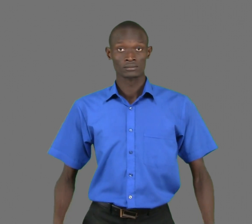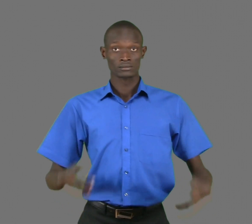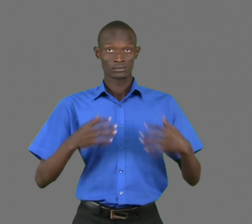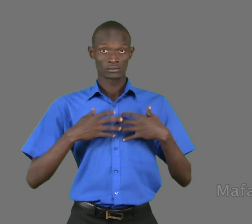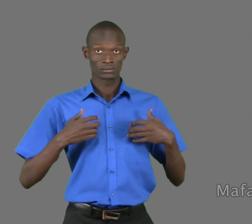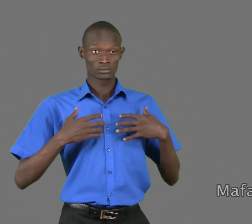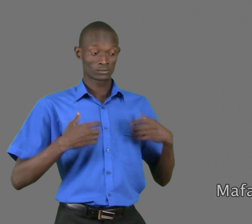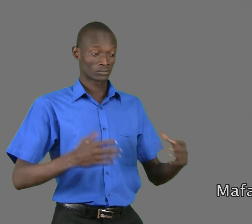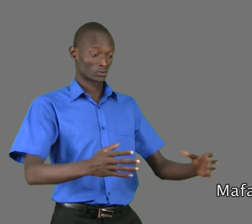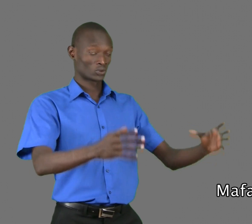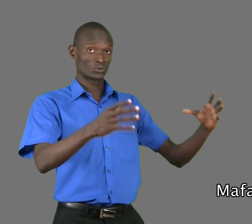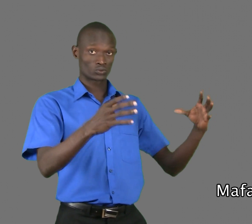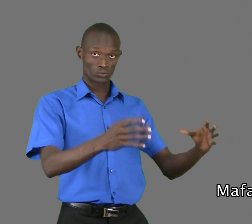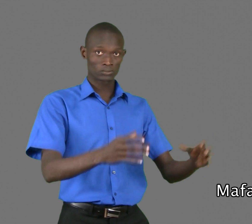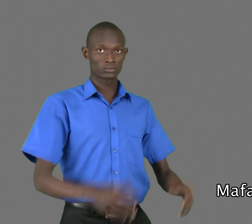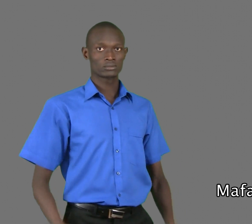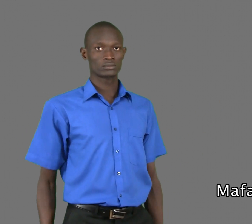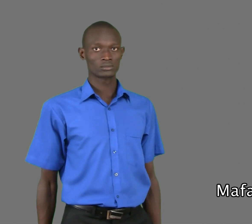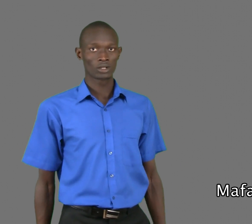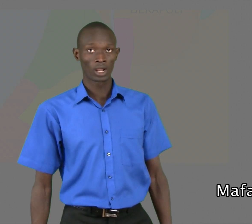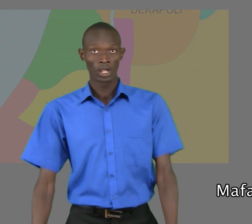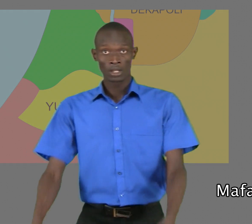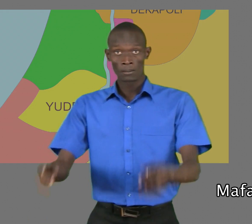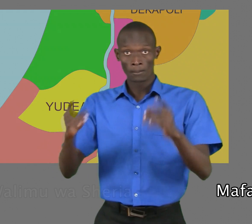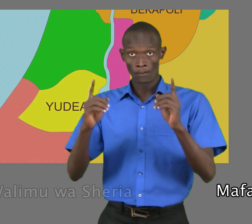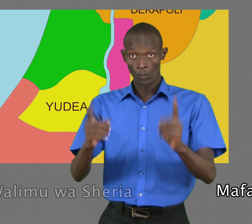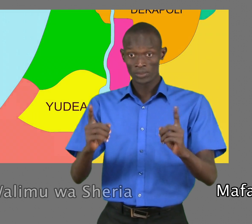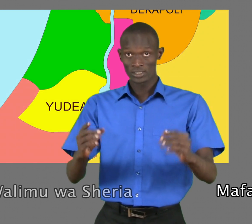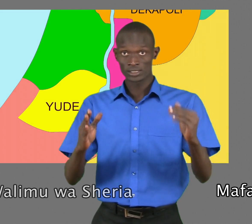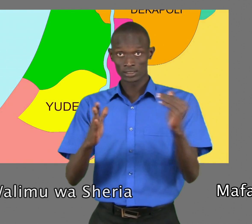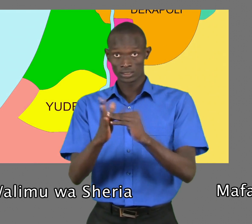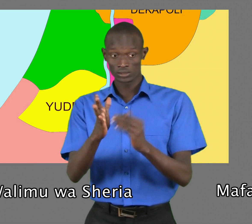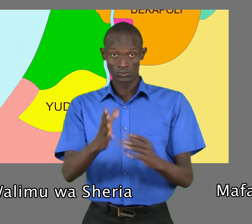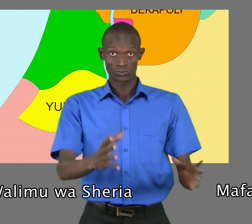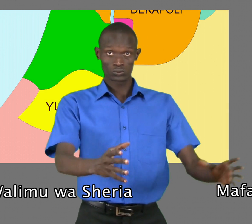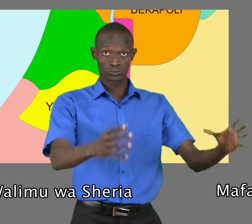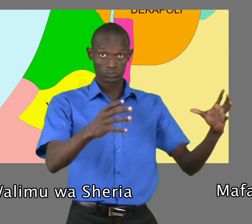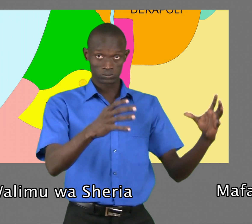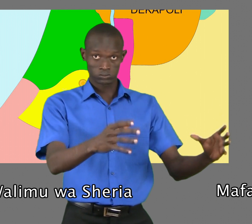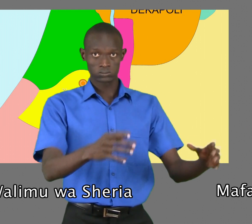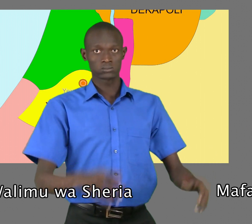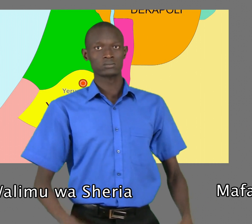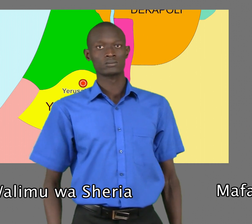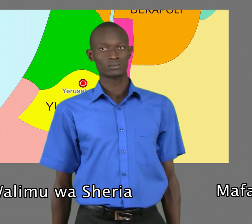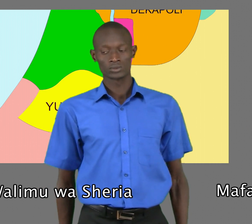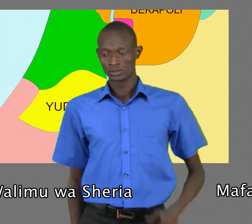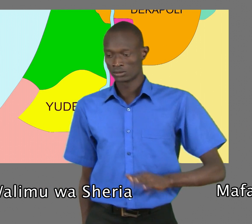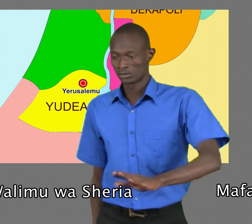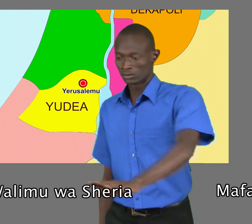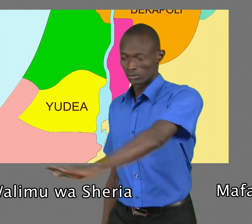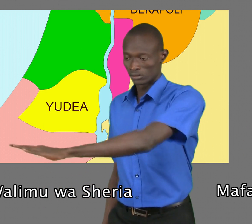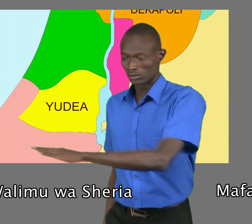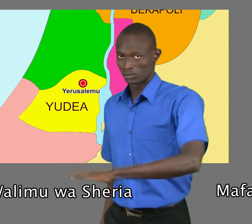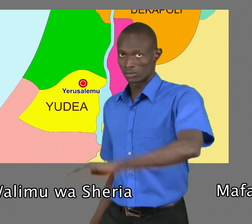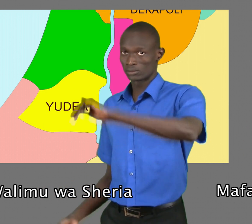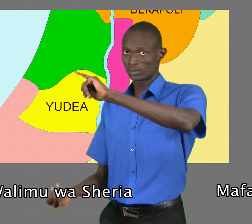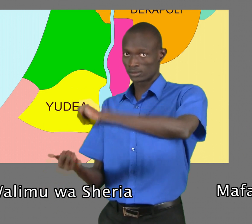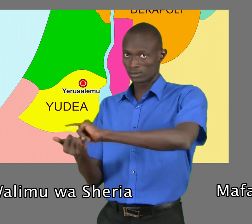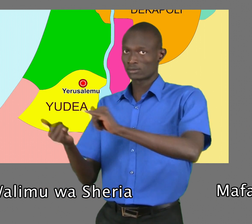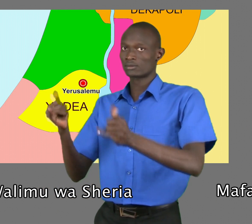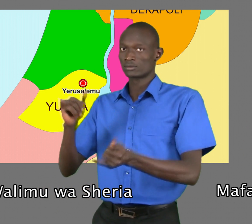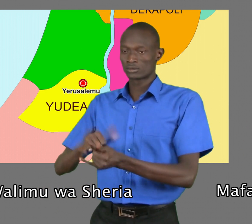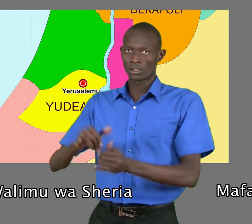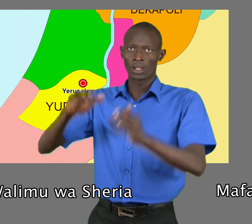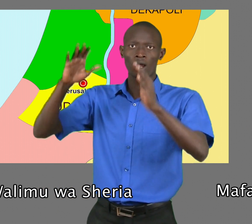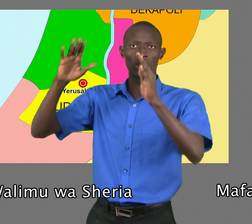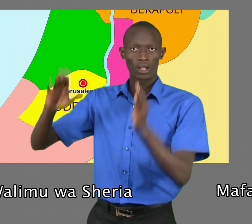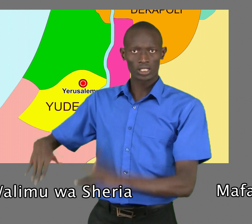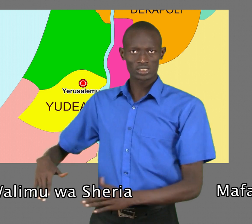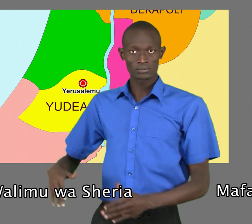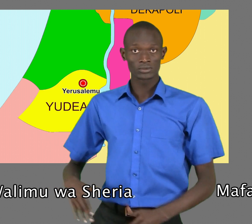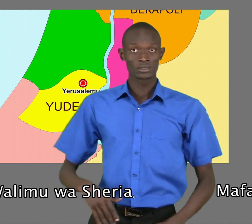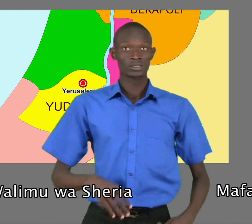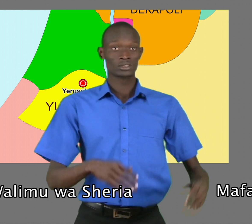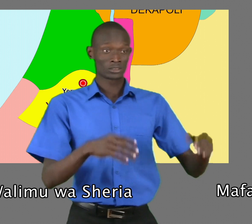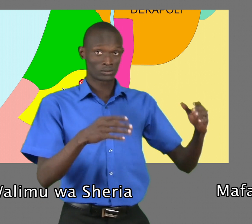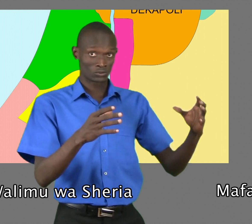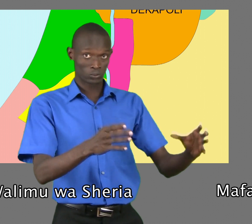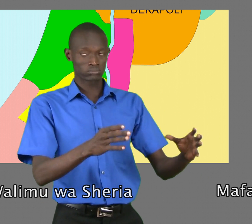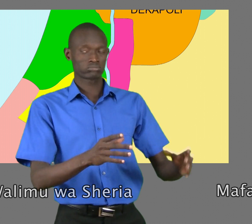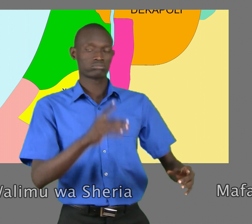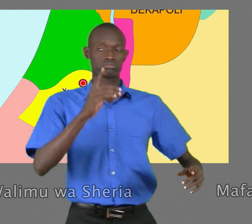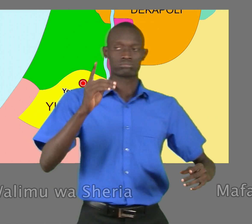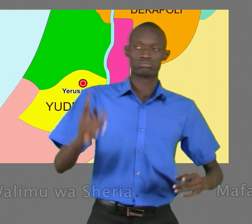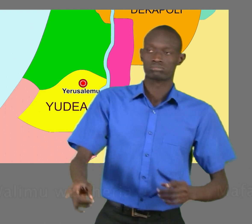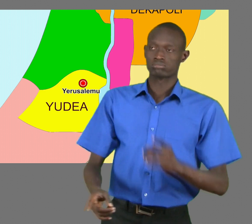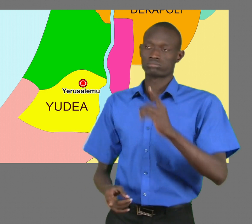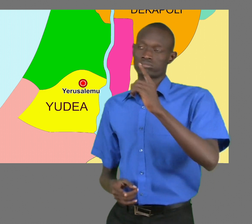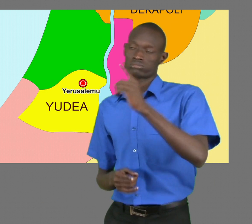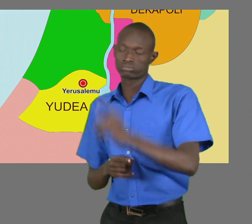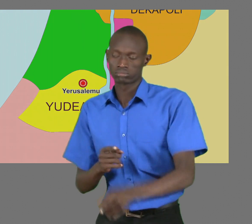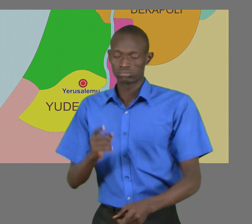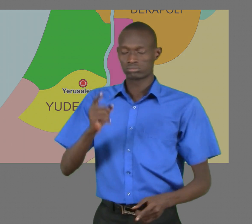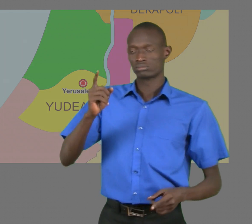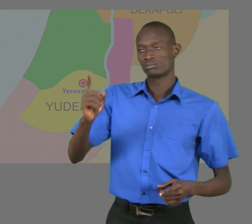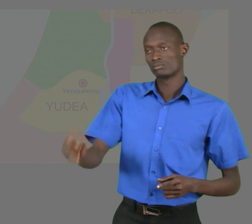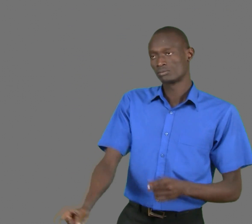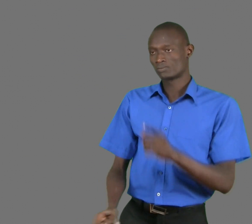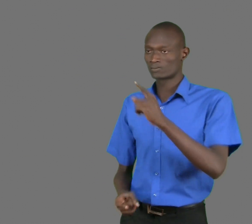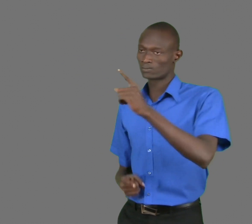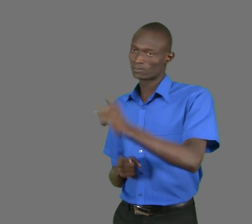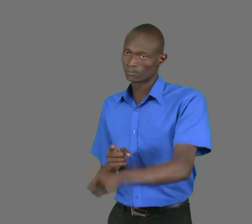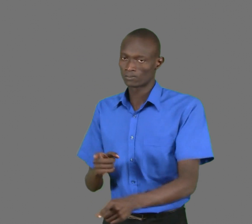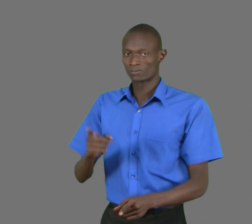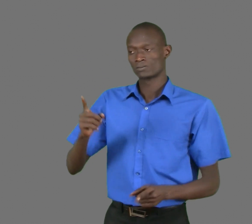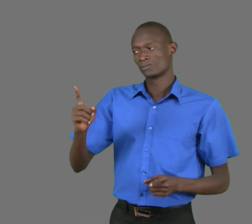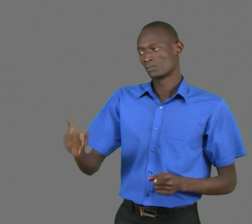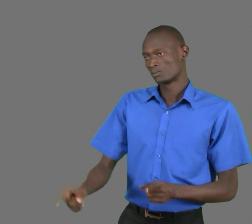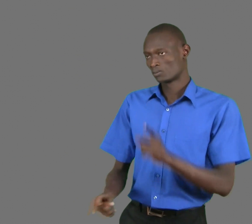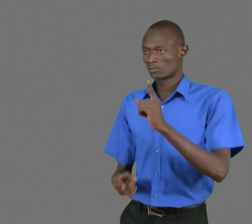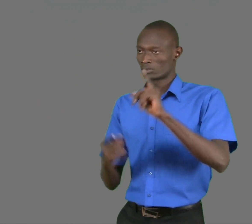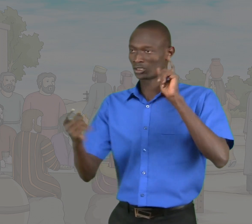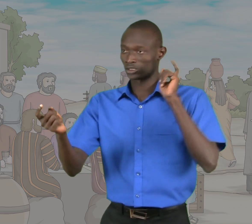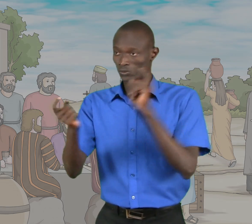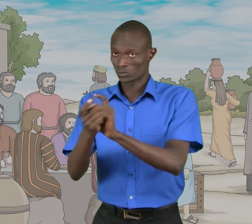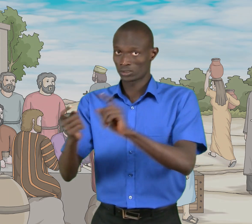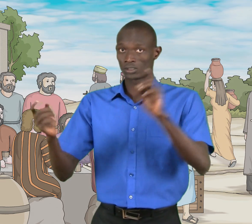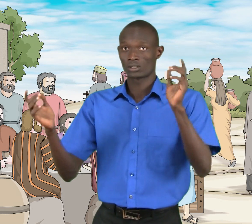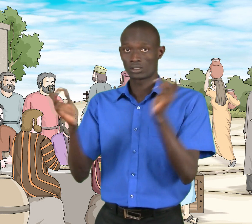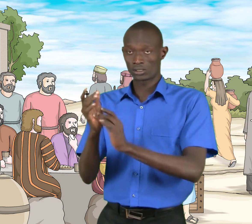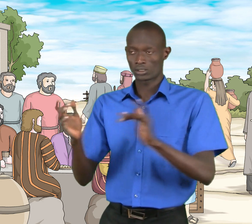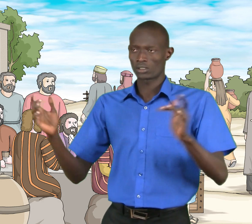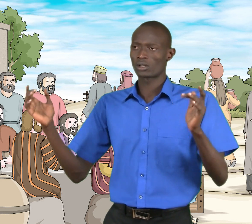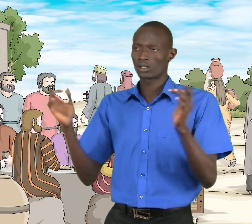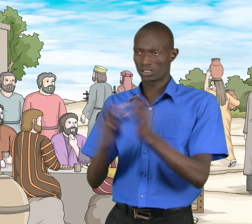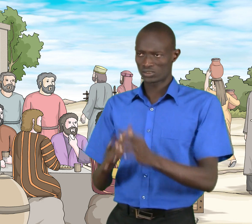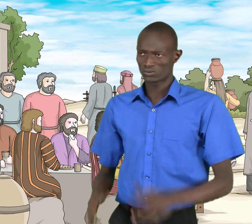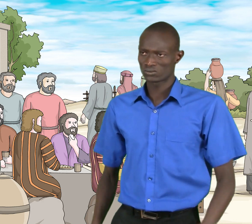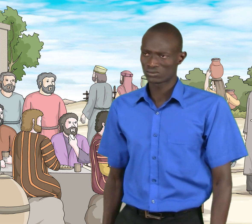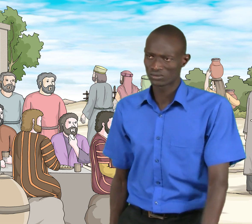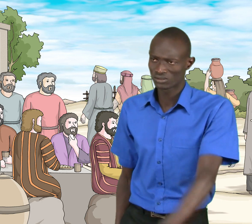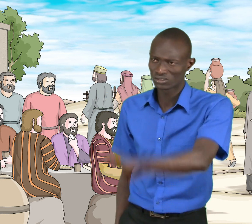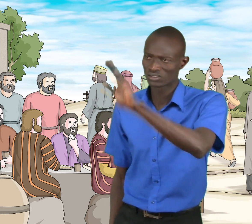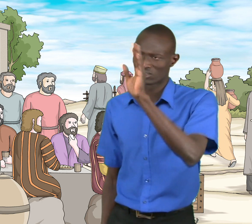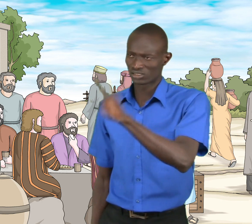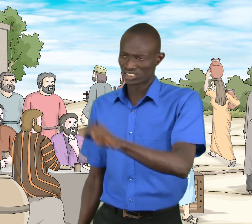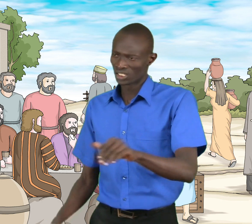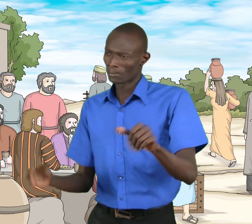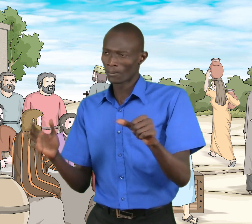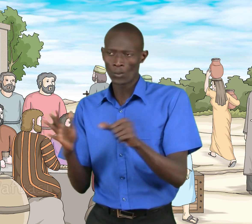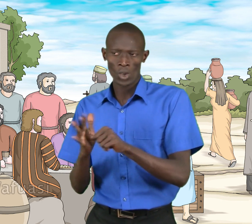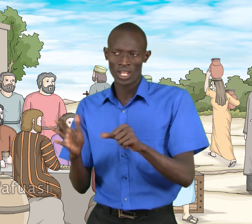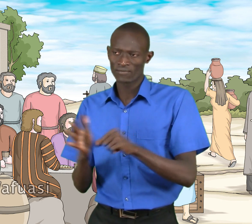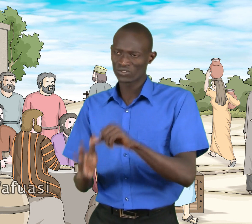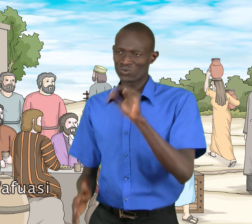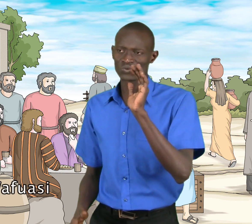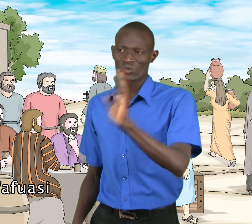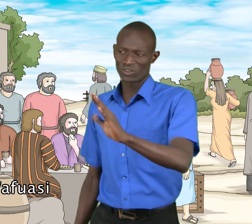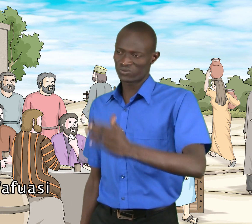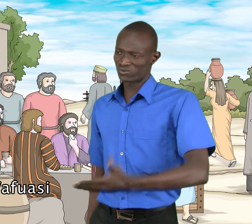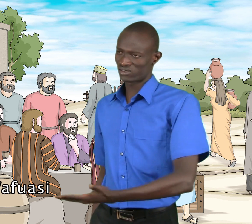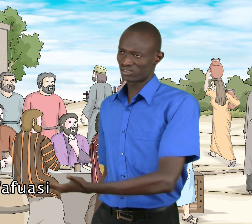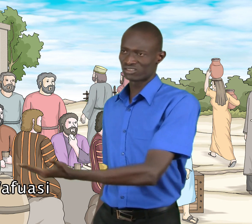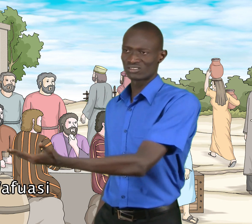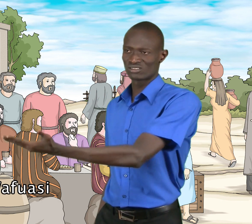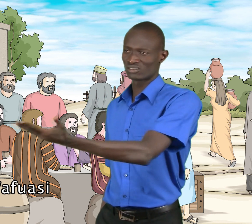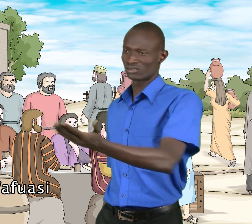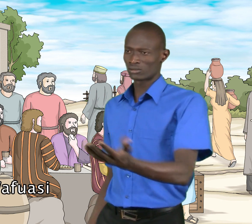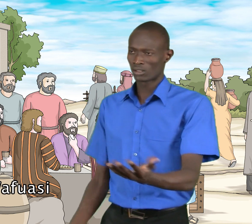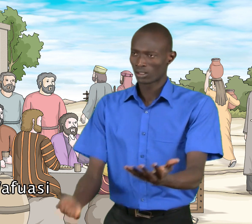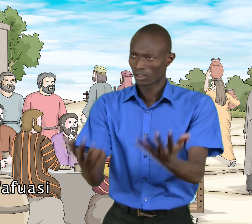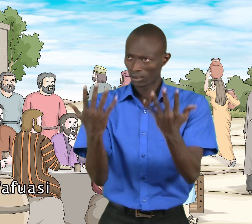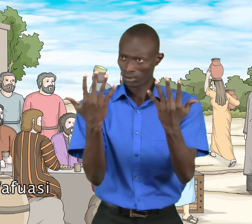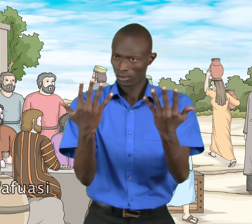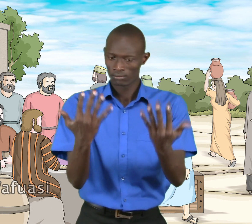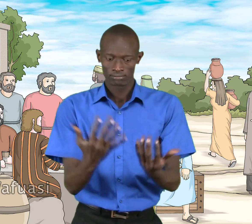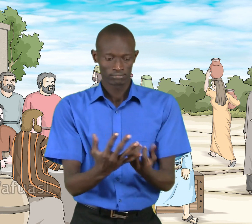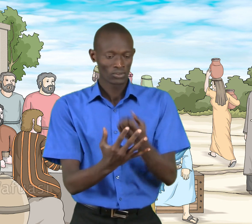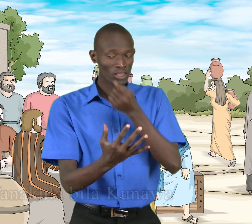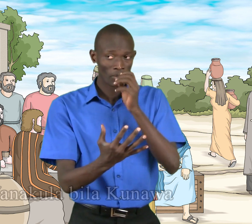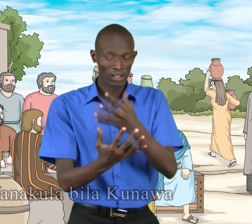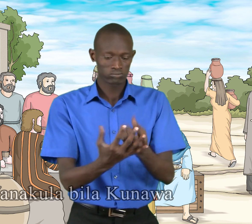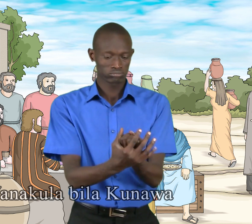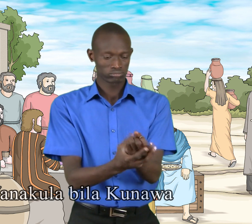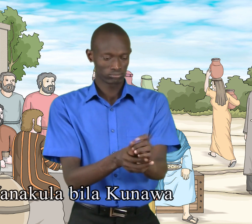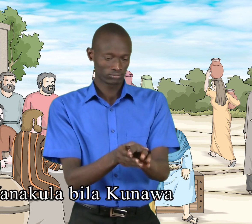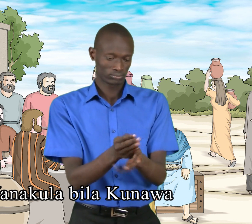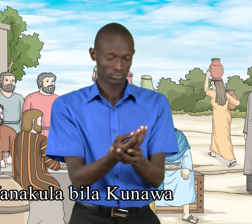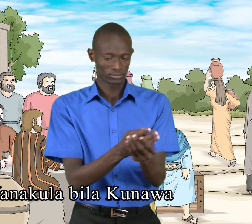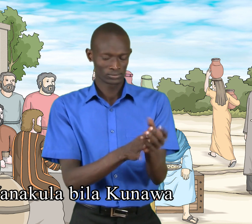Then some Pharisees and scribes came to Jesus from Jerusalem and asked, “Why do Your disciples break the tradition of the elders?